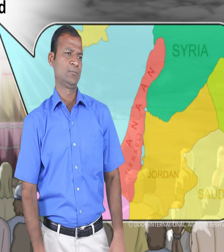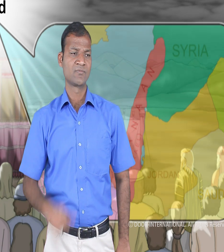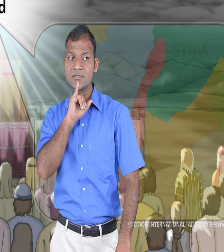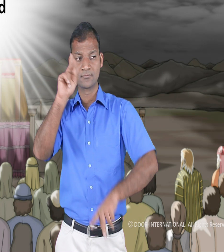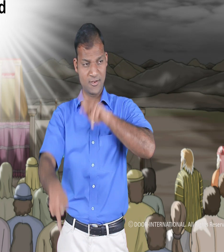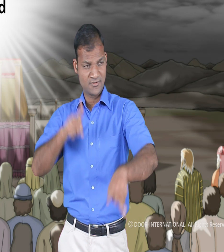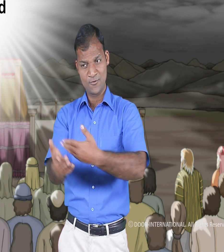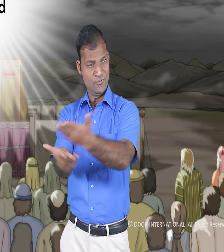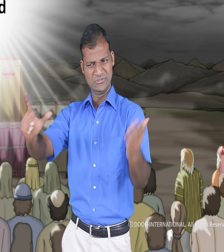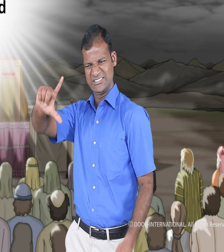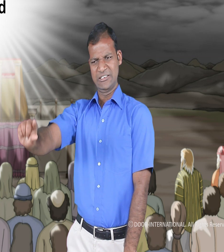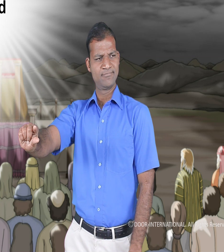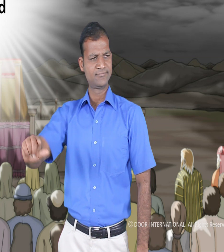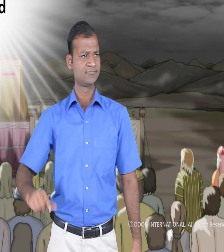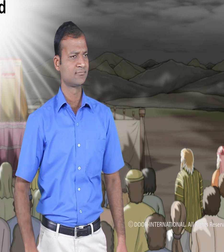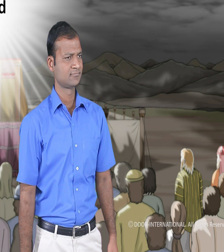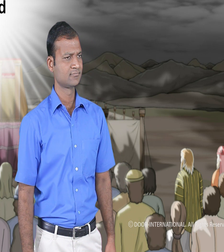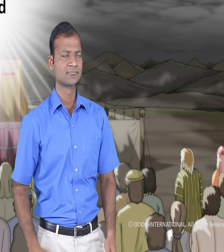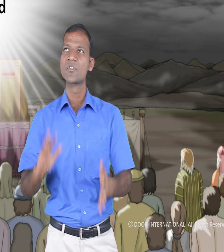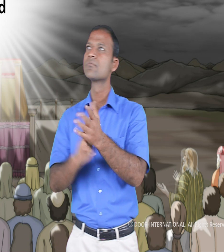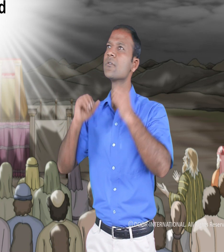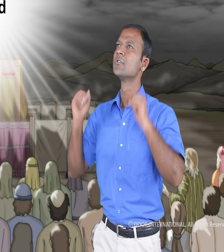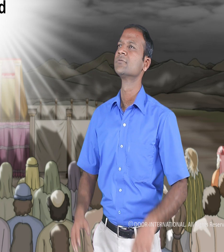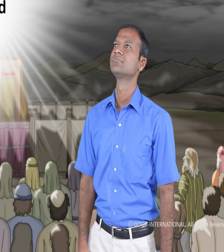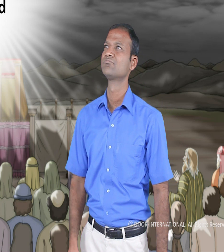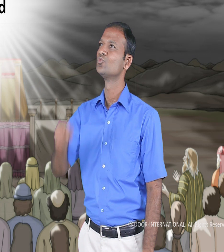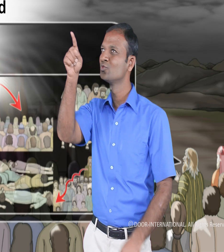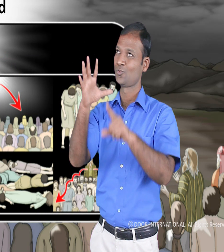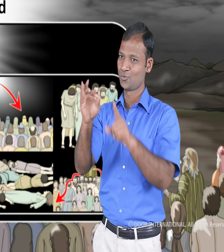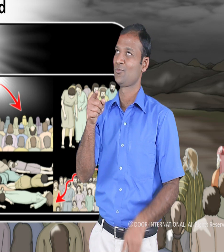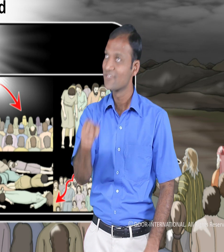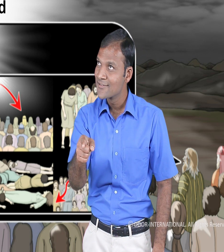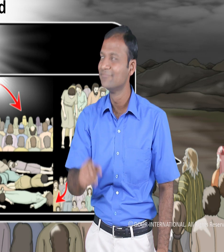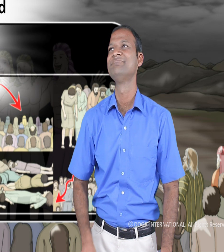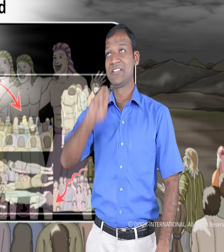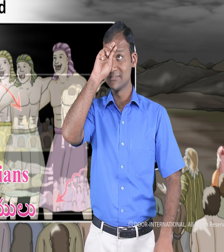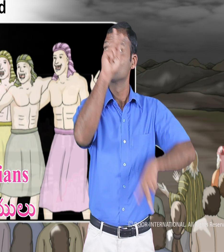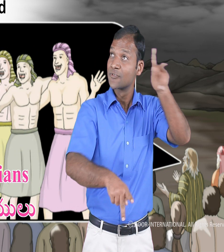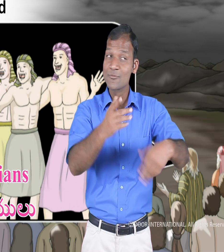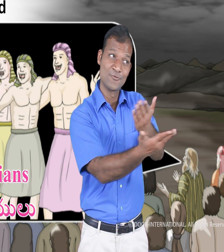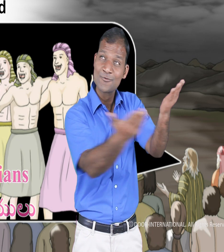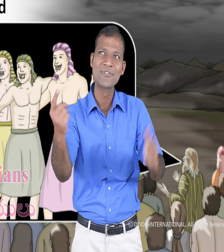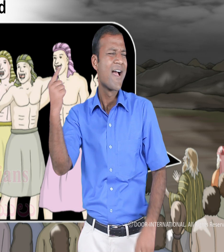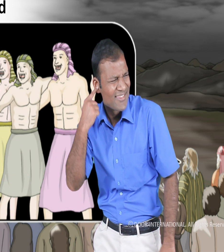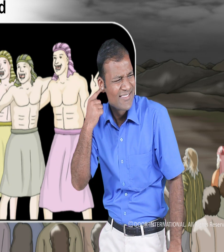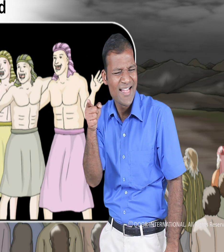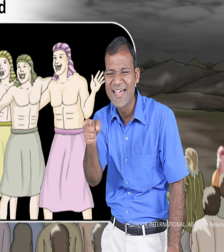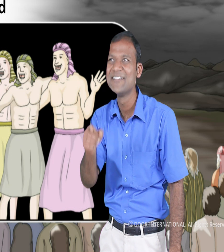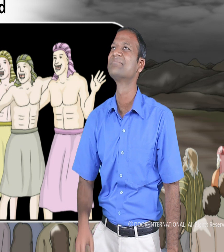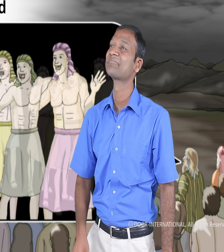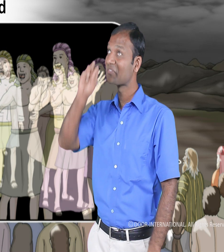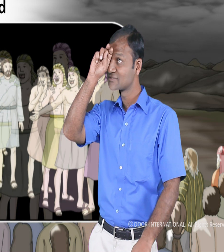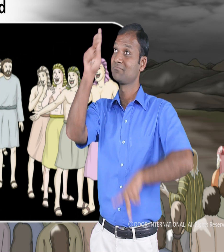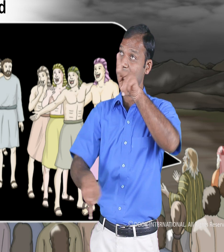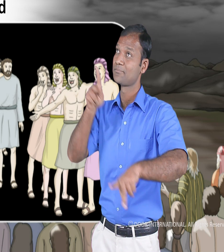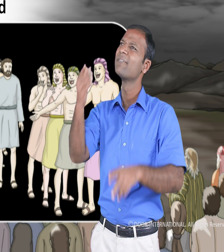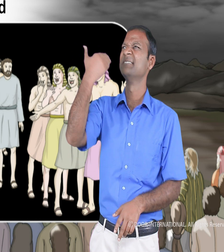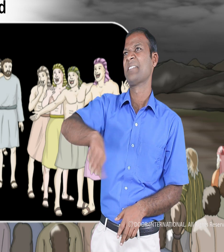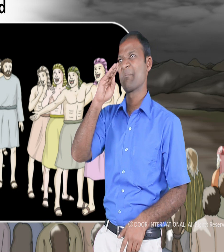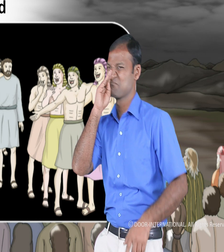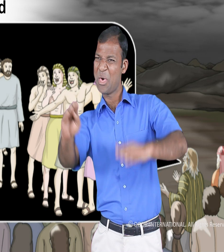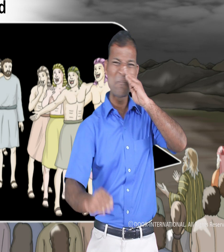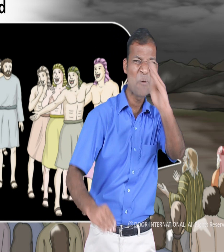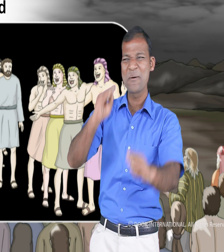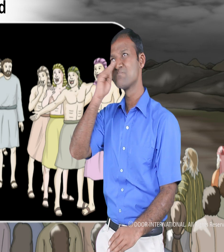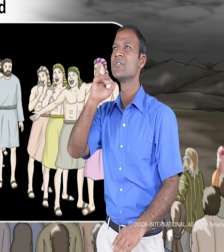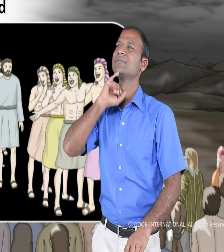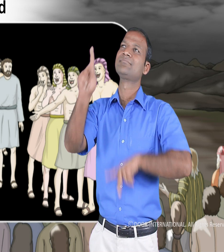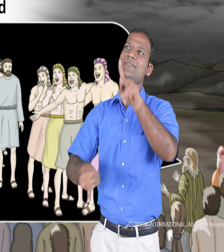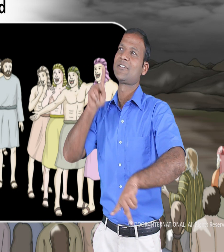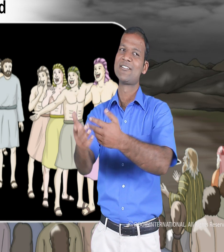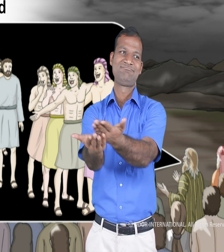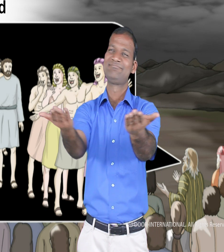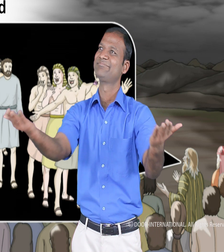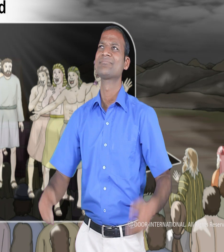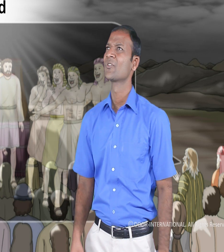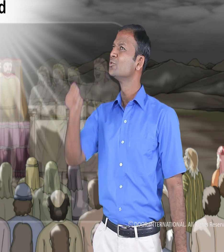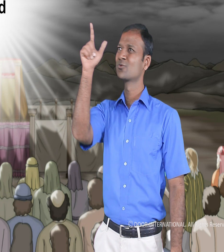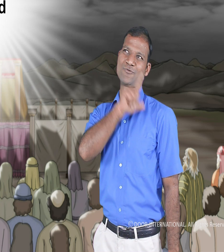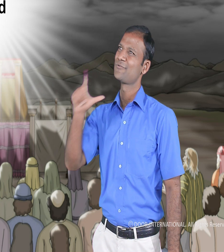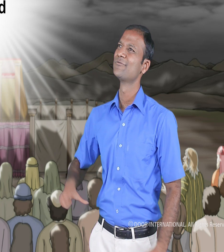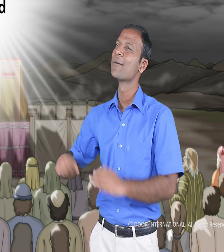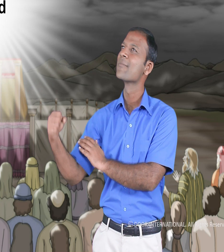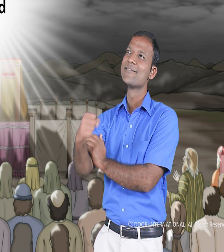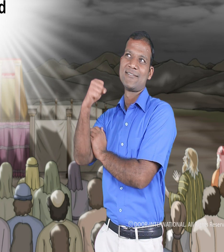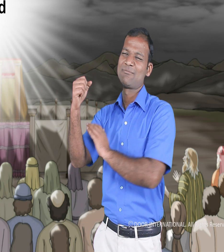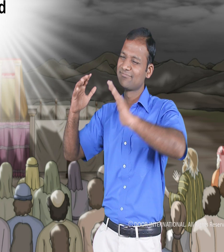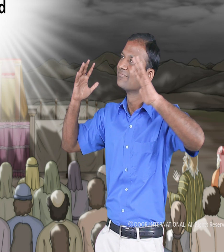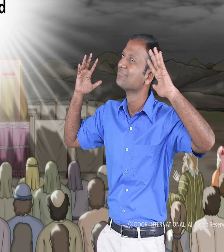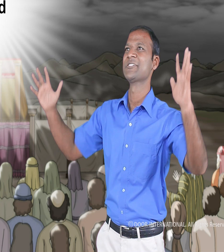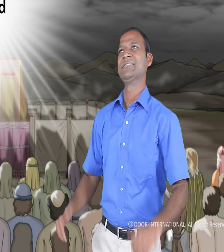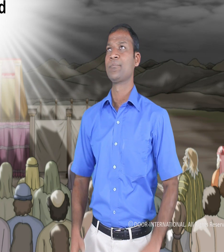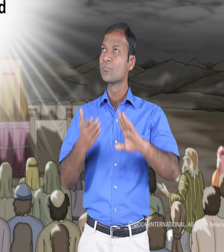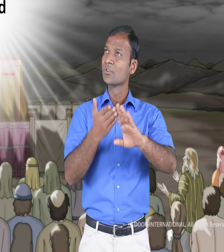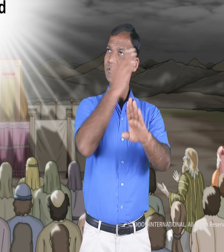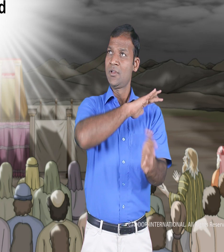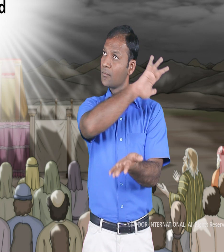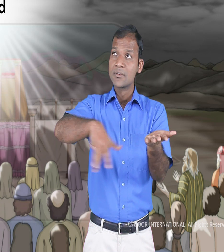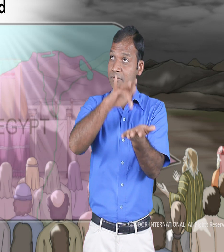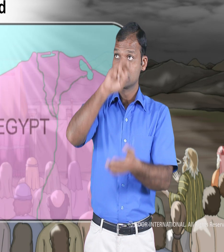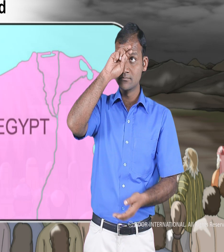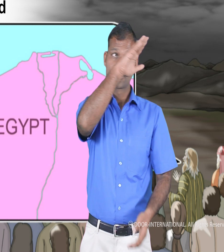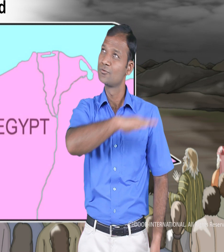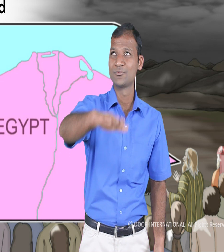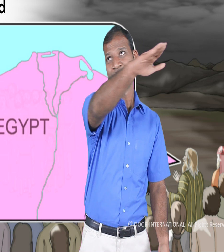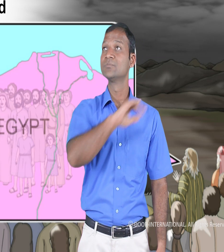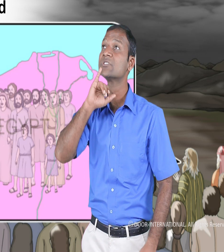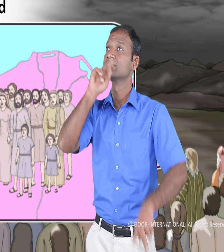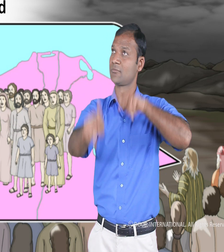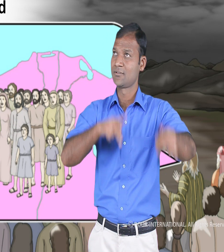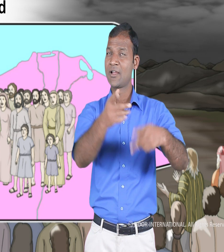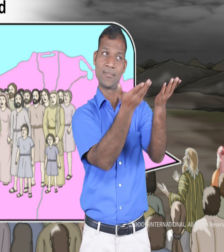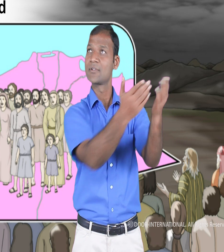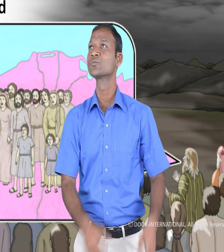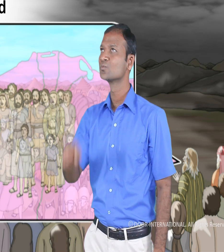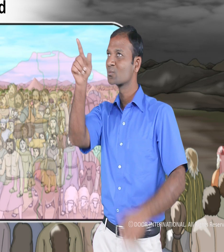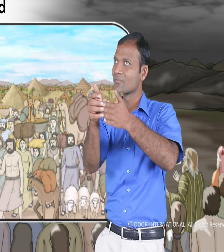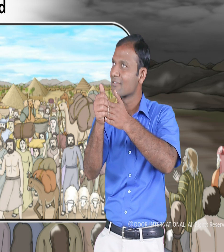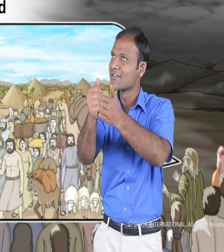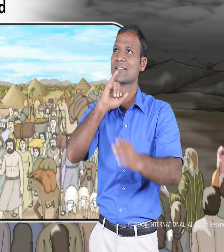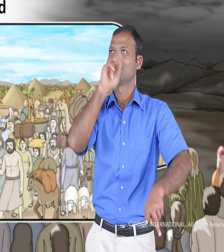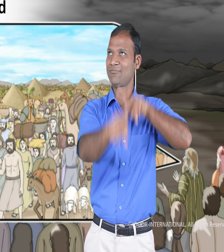But Moses said to the LORD, “The Egyptians will hear of it, for by Your strength You brought this people from among them.